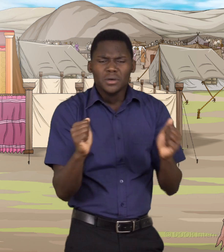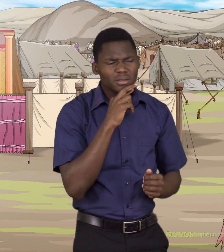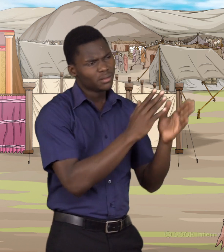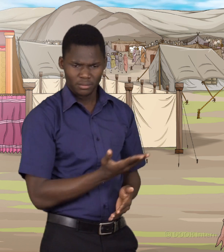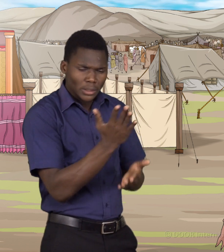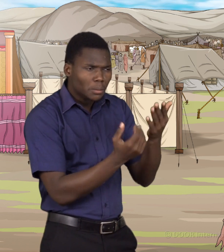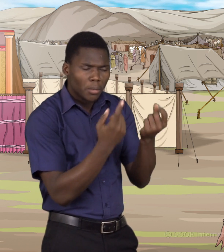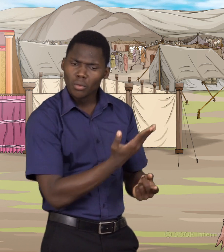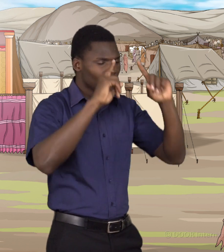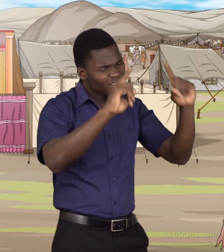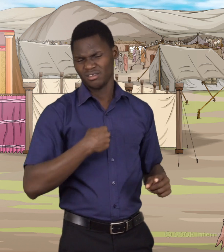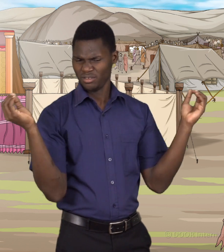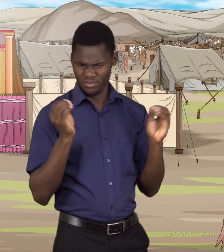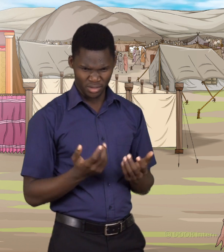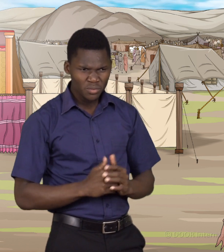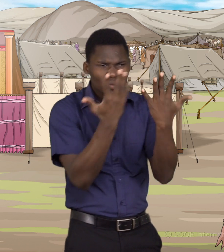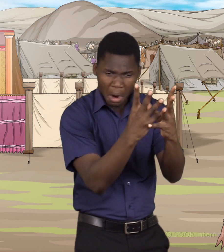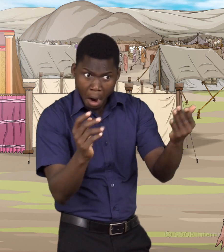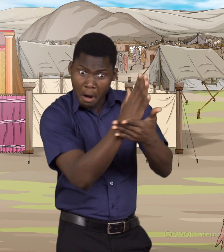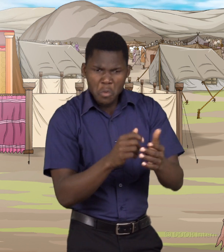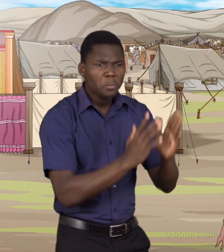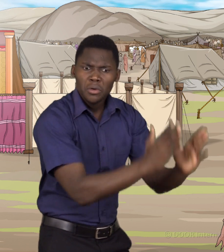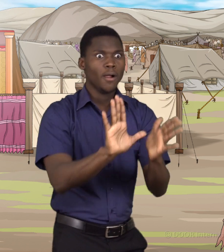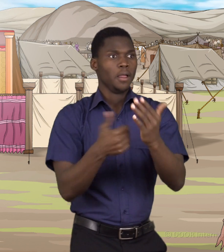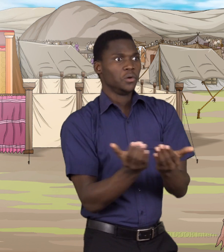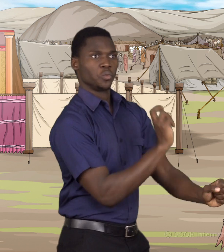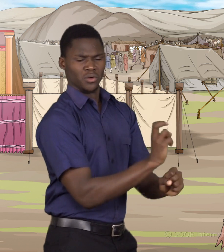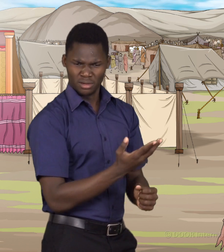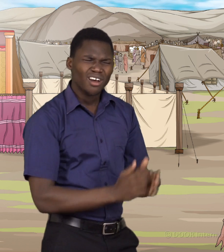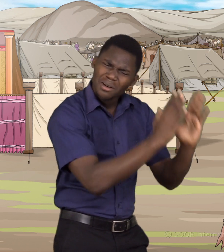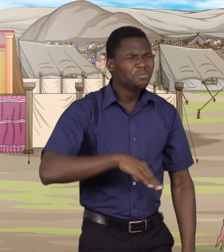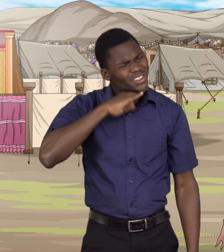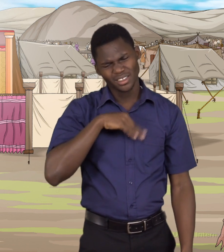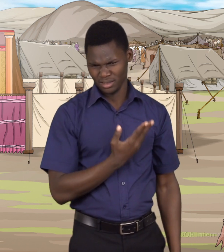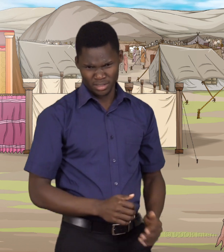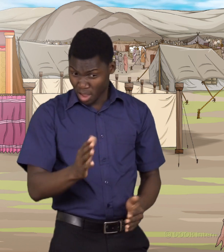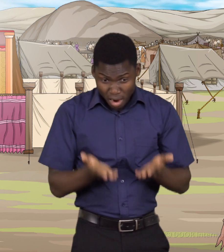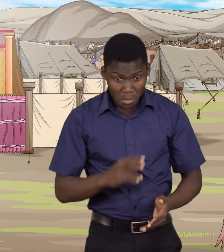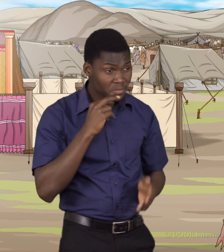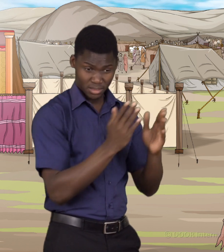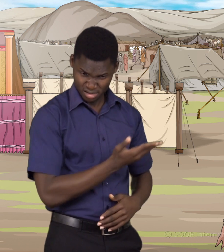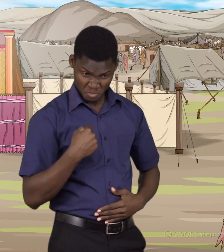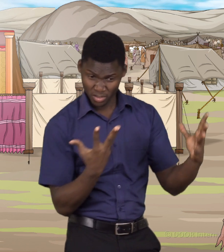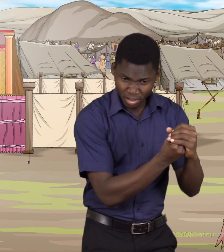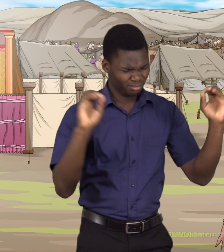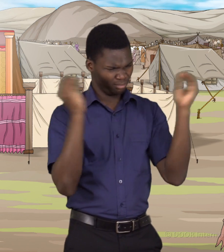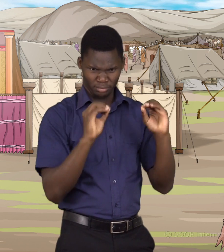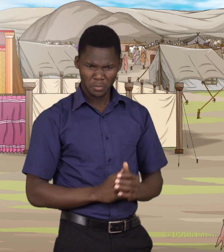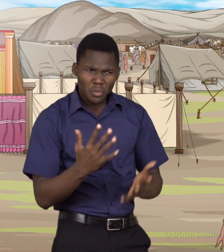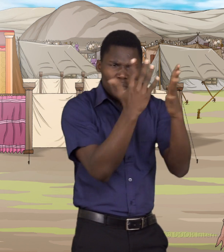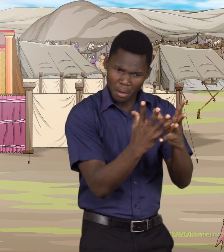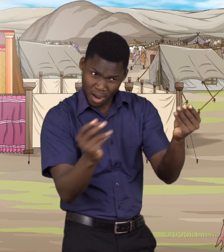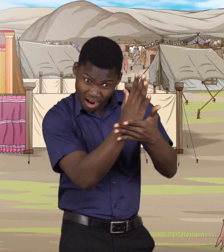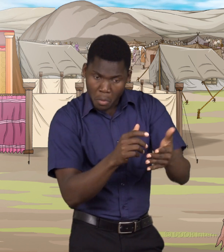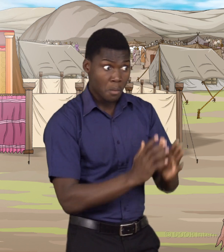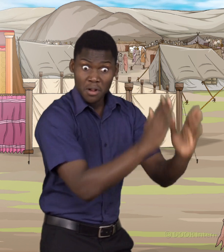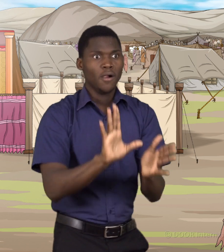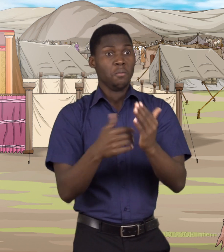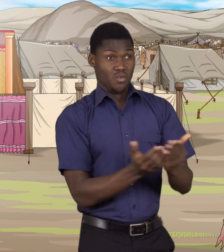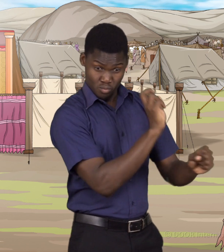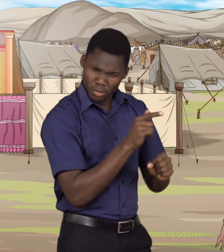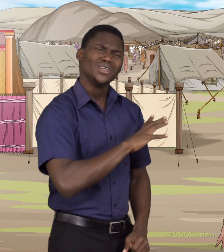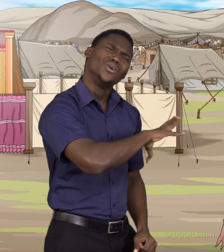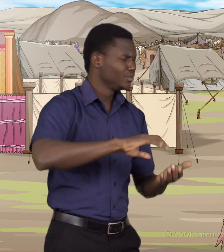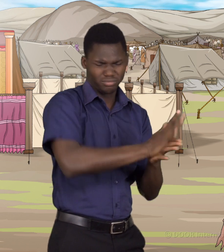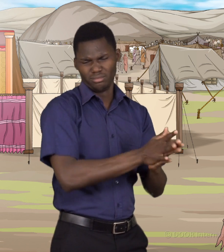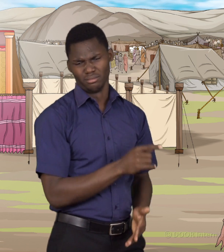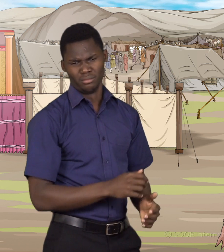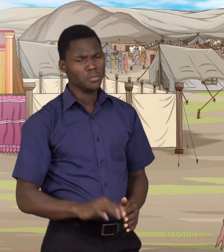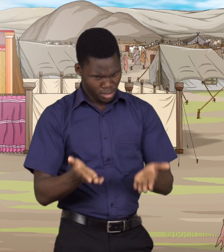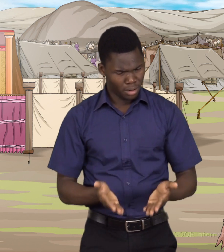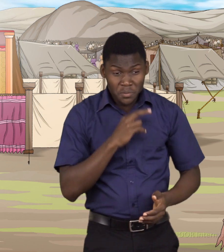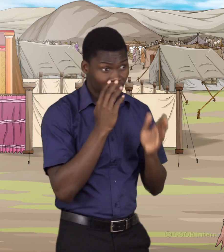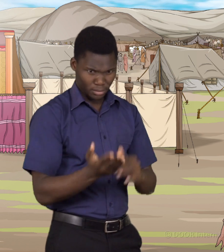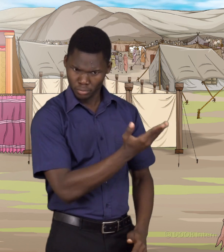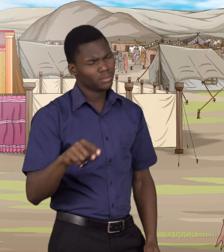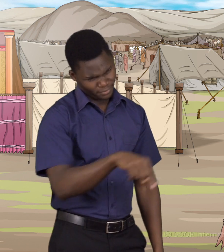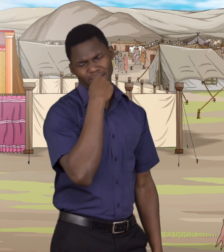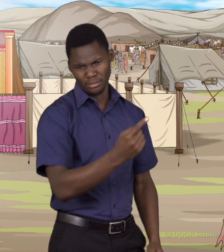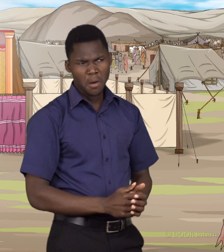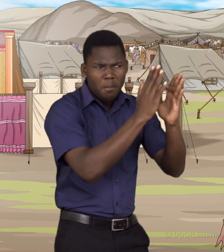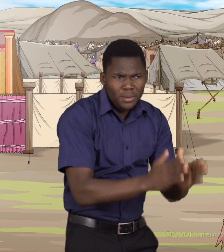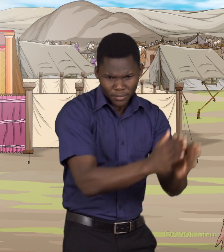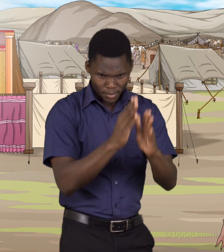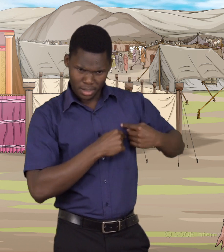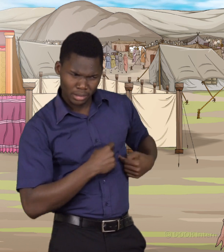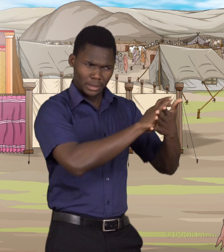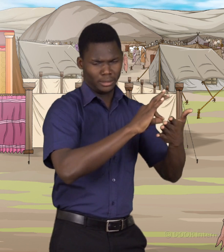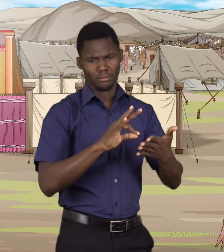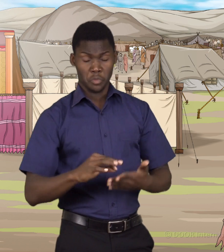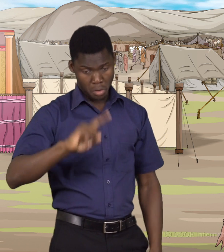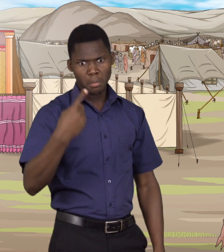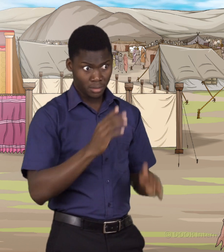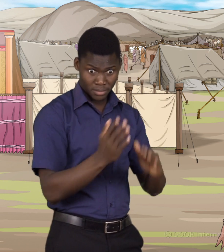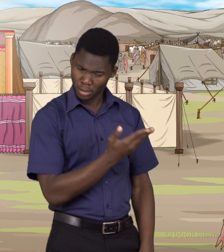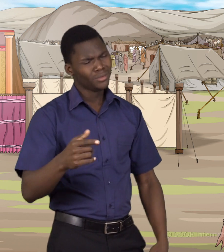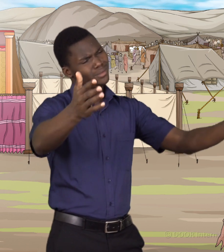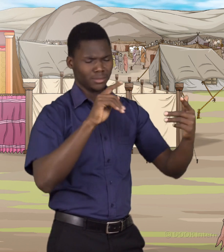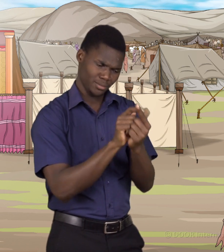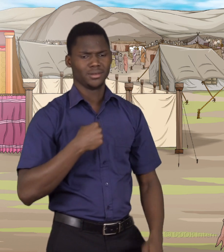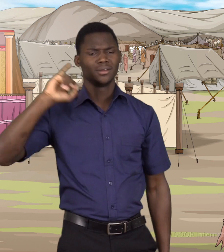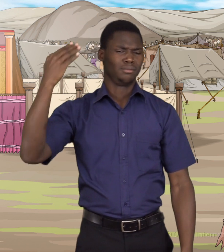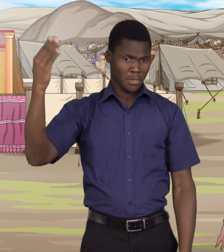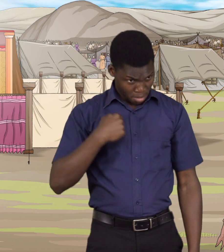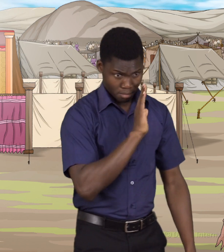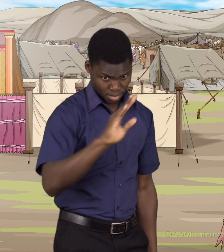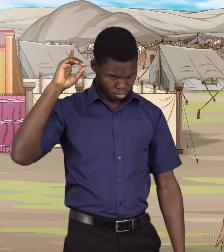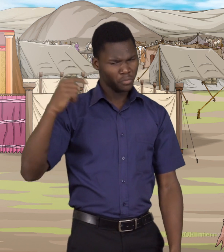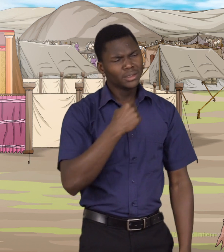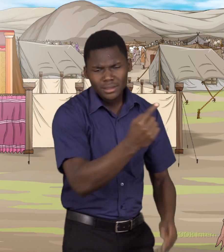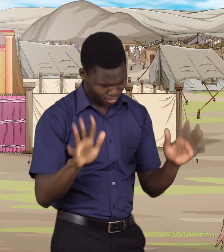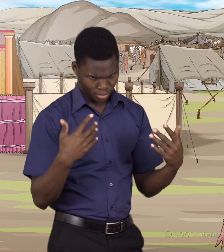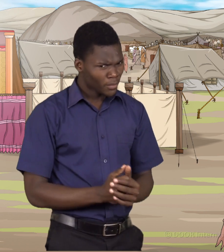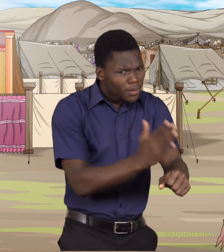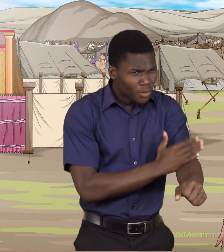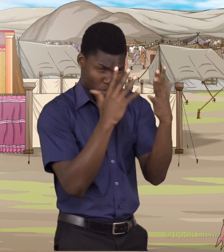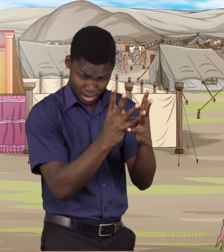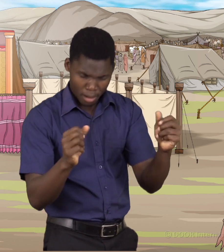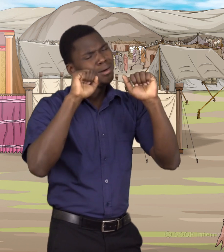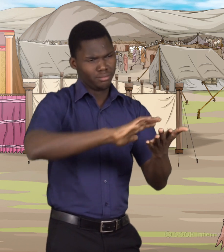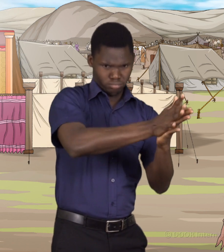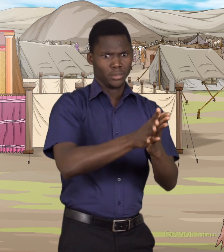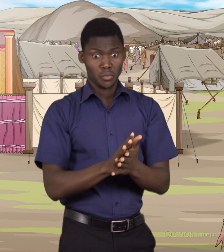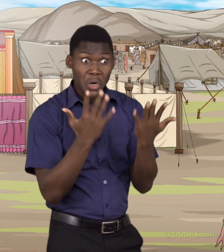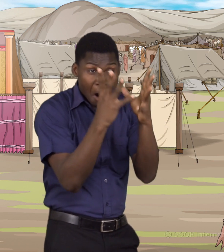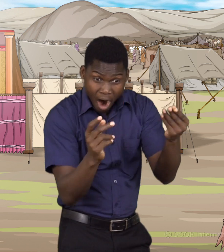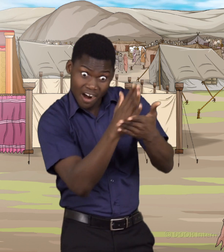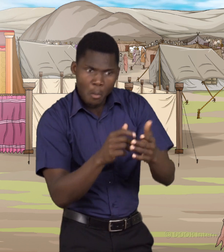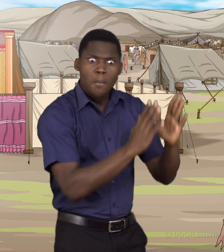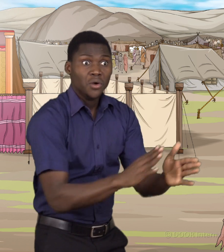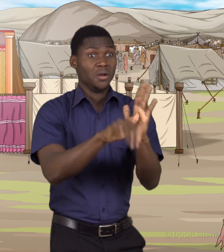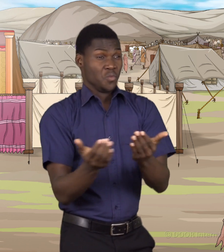This is why the Israelites cannot stand against their enemies. They will turn their backs and run from their enemies, because they themselves have been set apart for destruction. I will no longer be with you unless you remove from among you whatever is devoted to destruction.